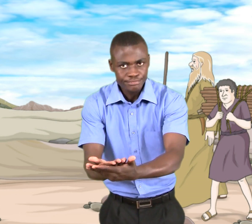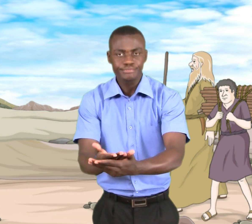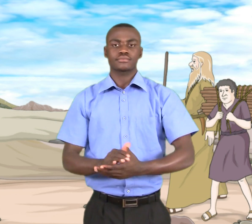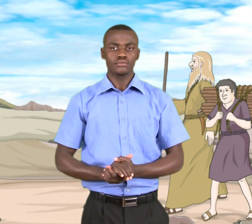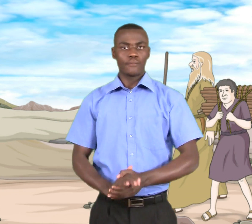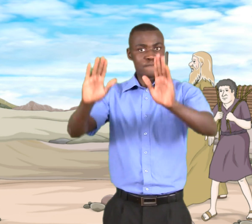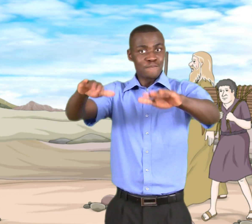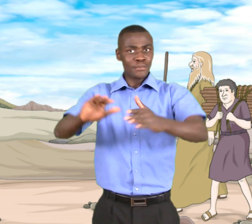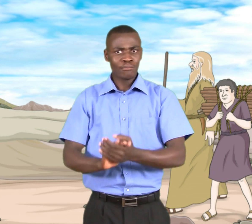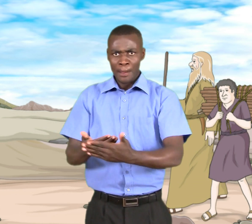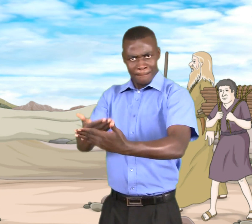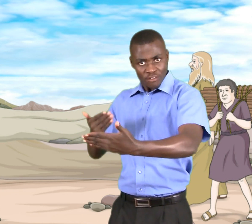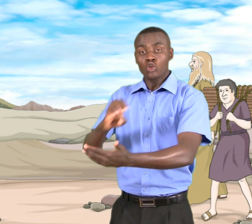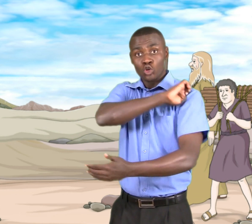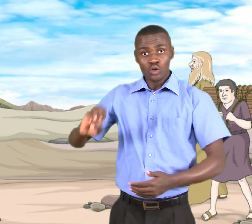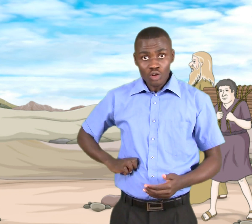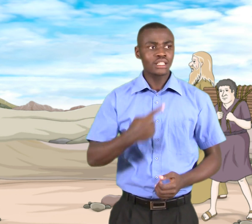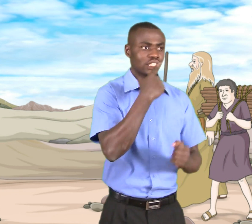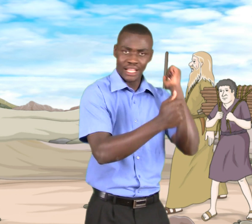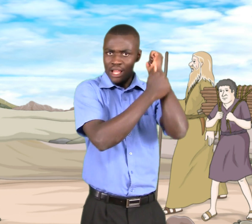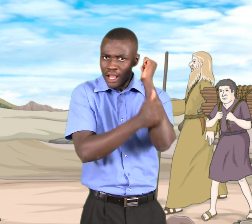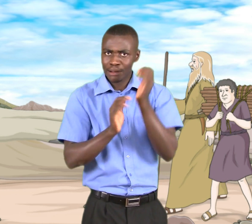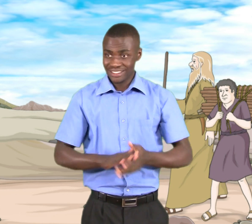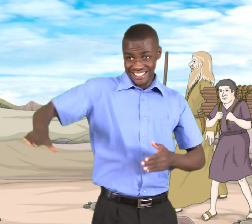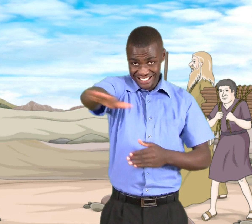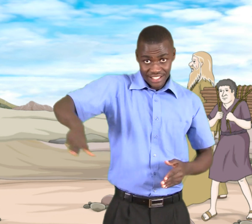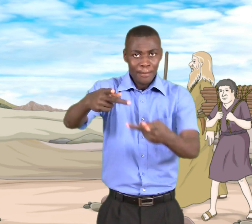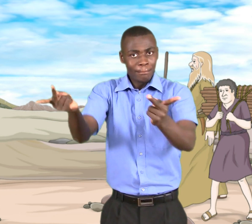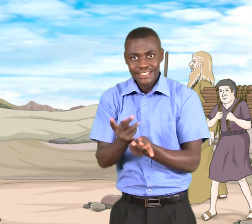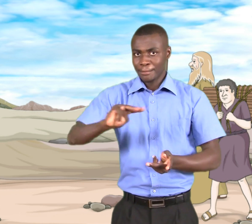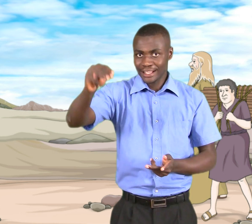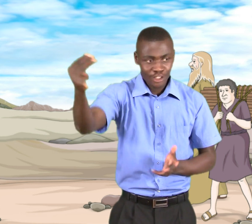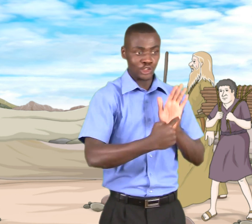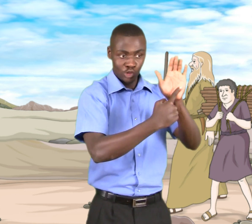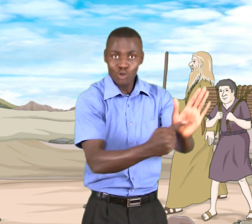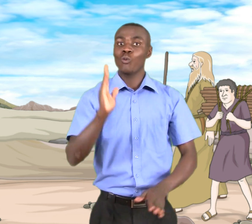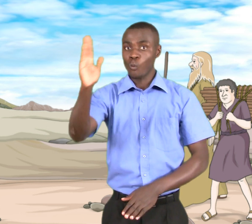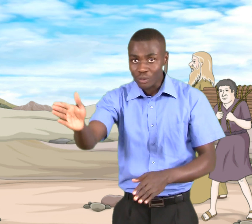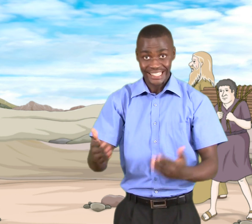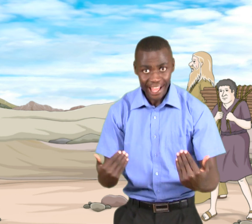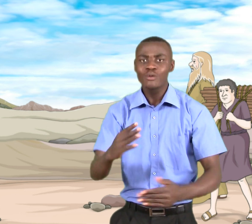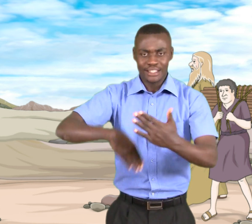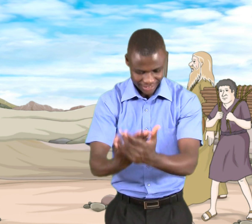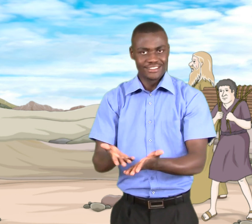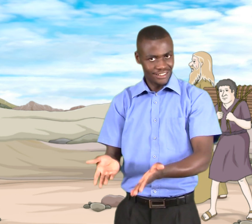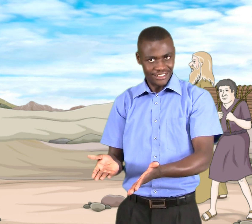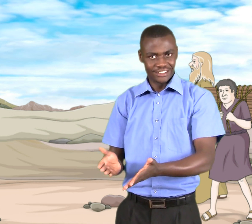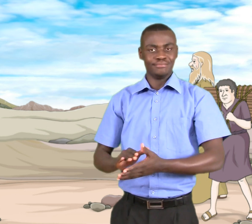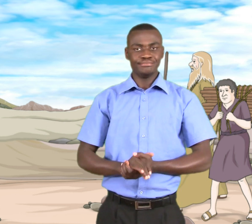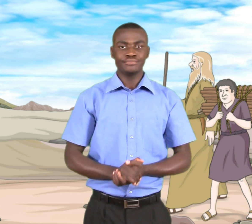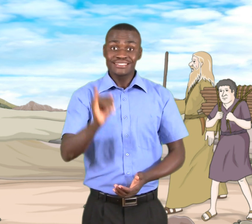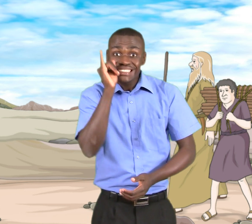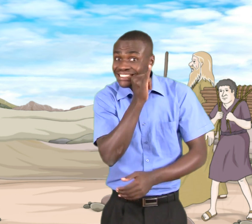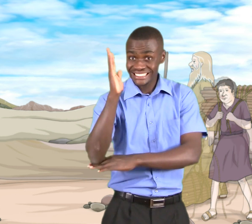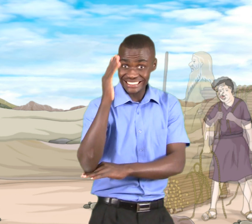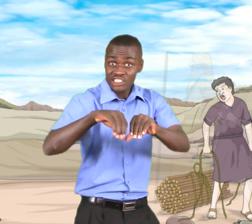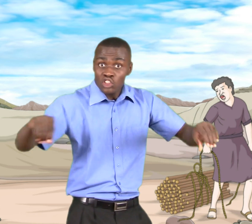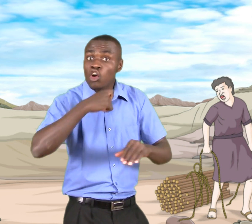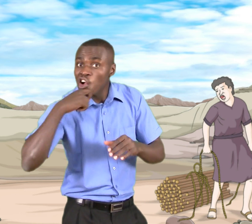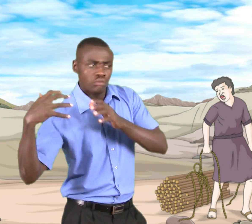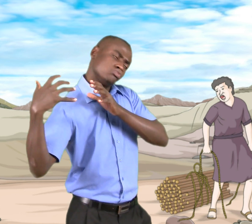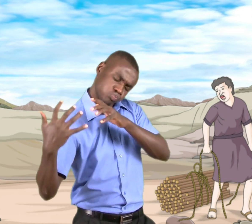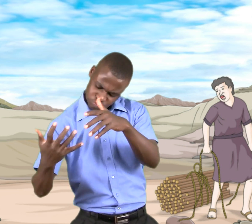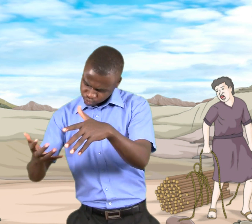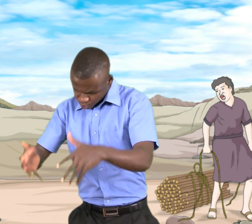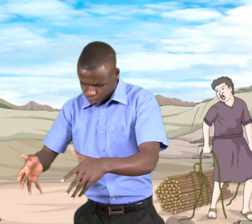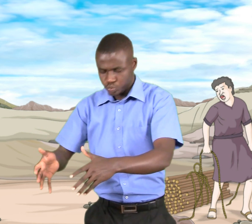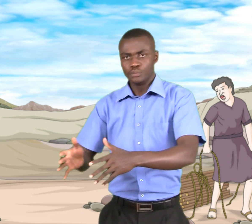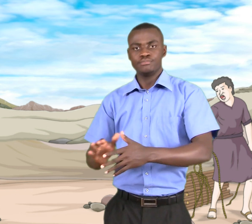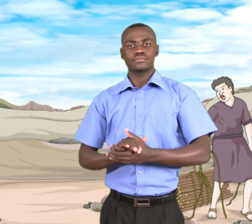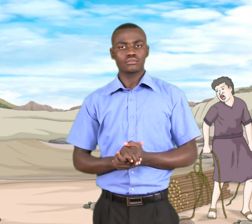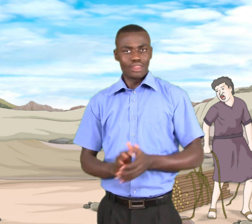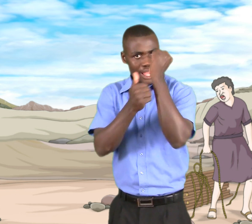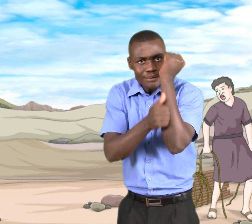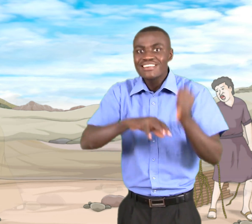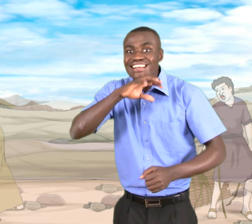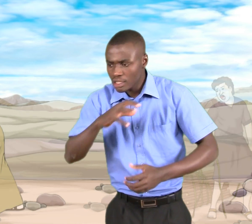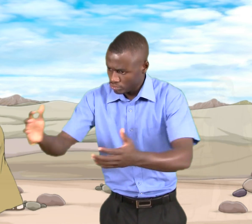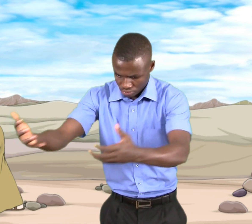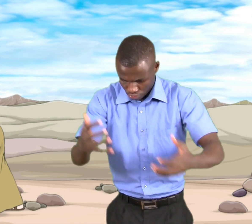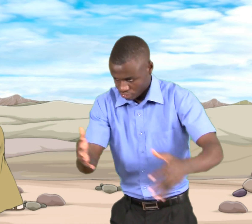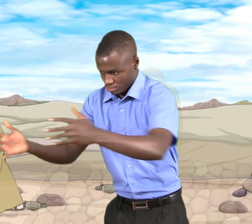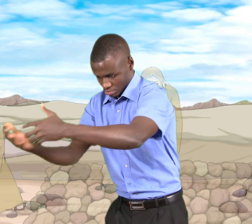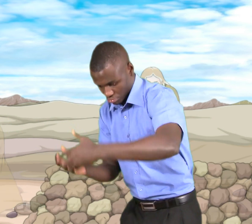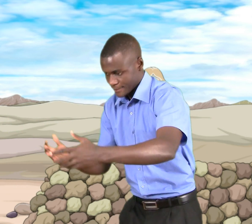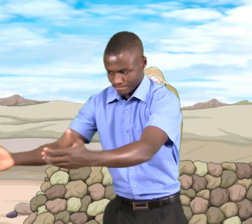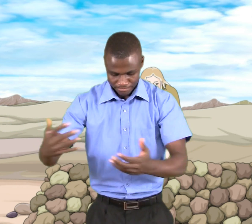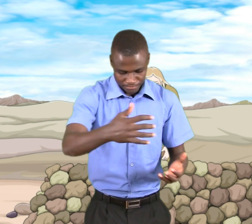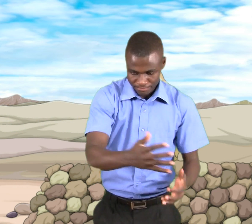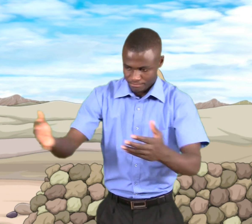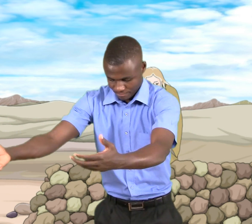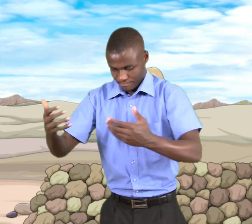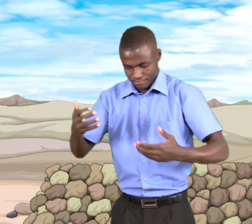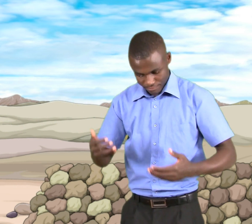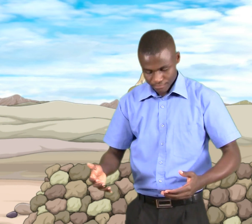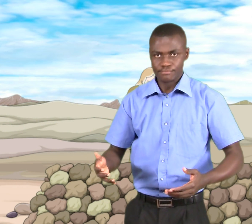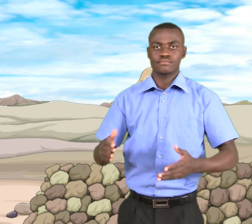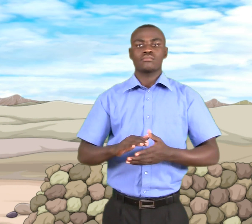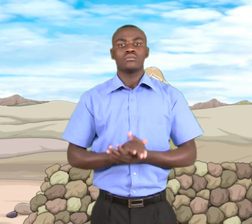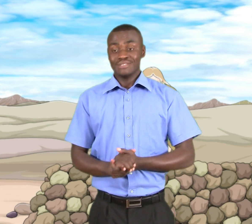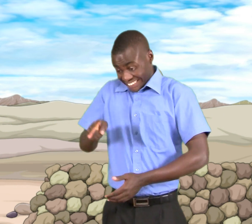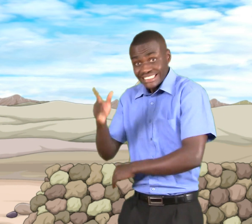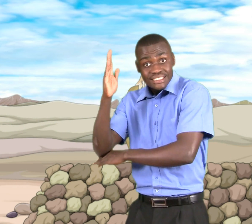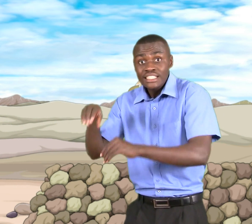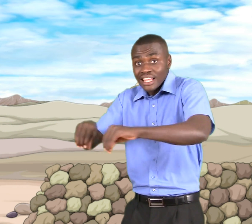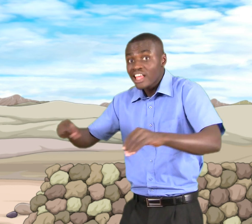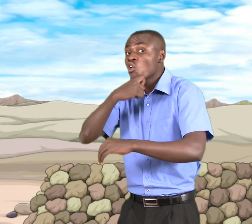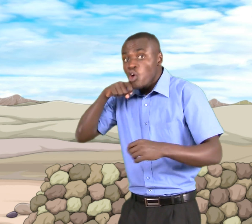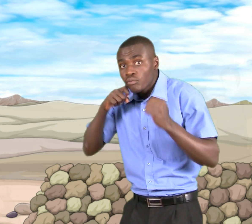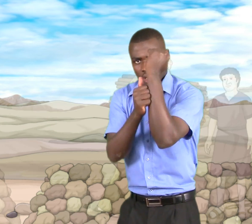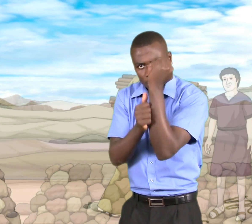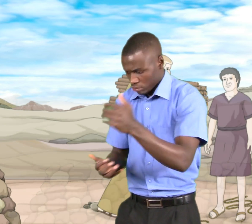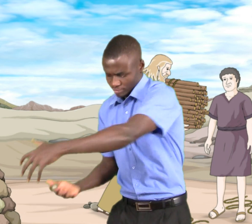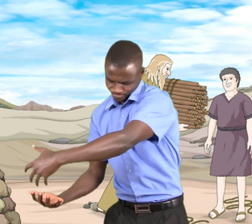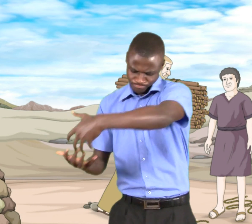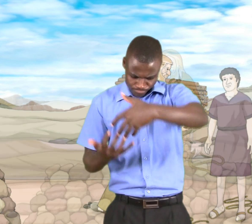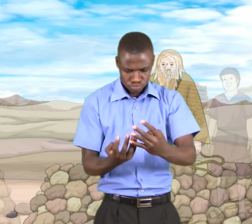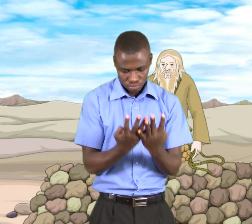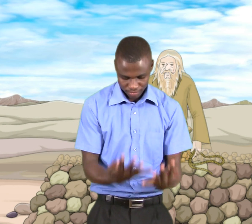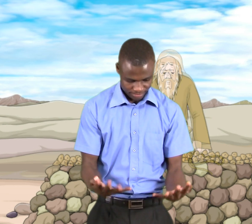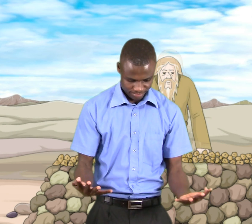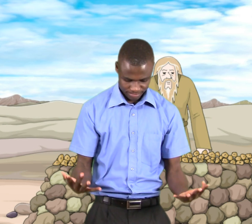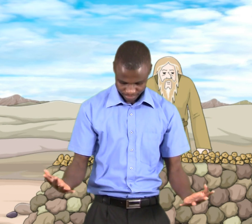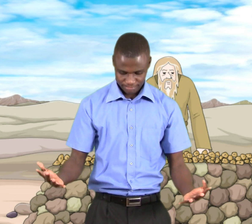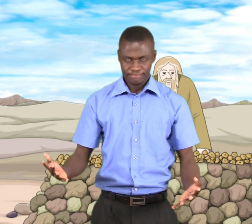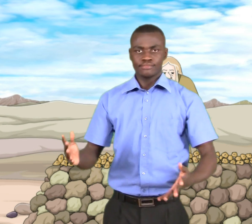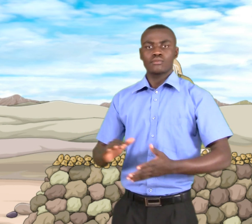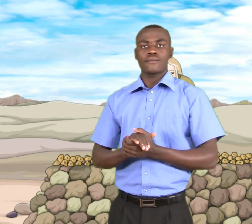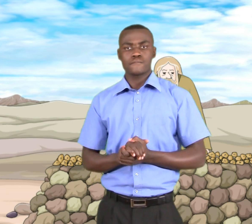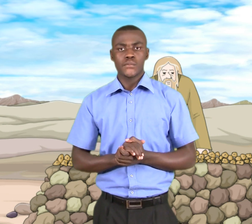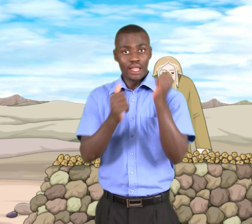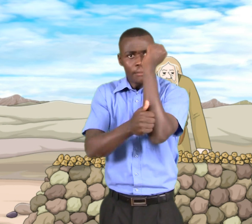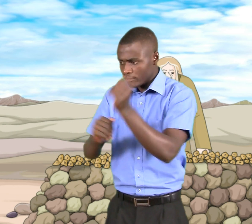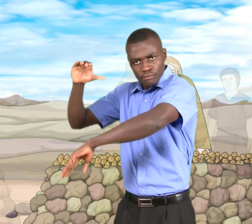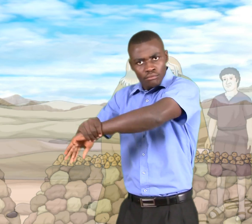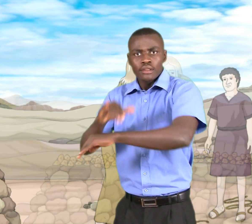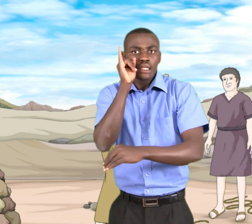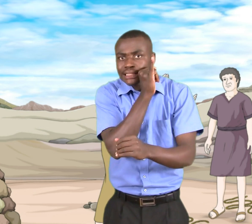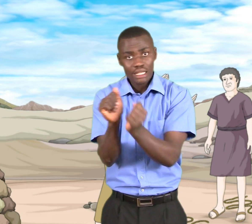When they arrived at the place God had designated, Abraham built the altar there and arranged the wood.